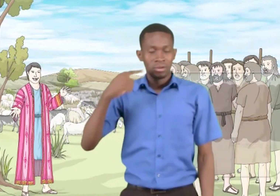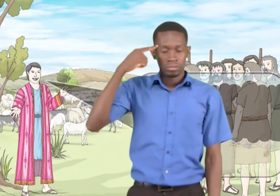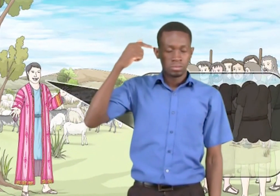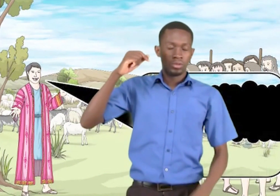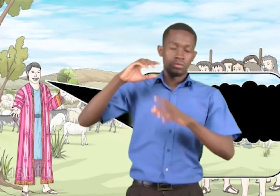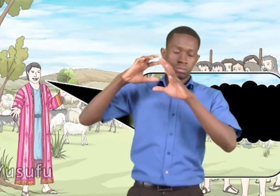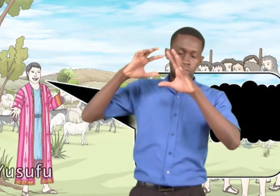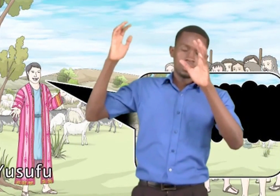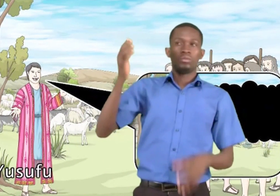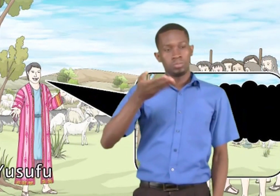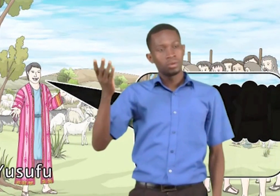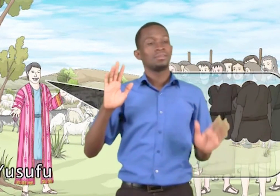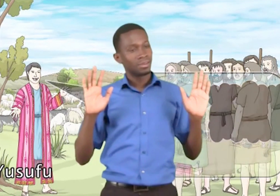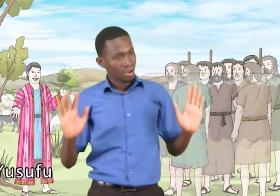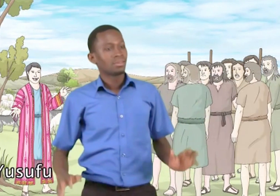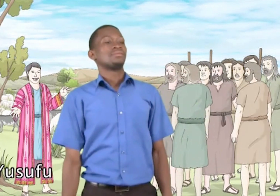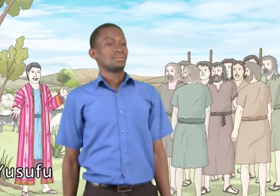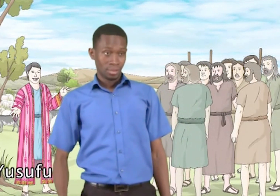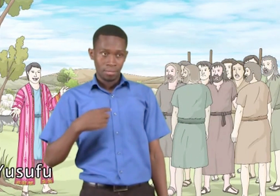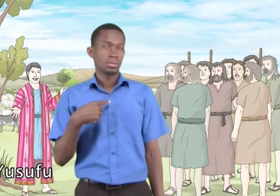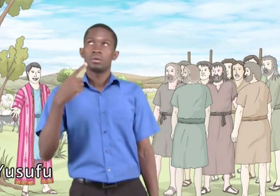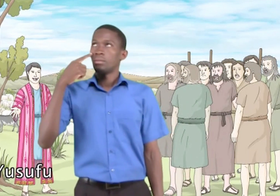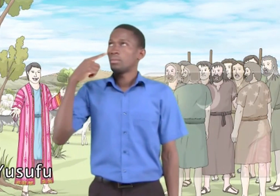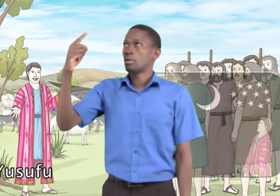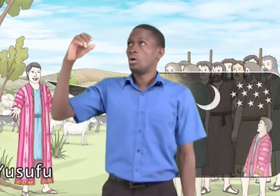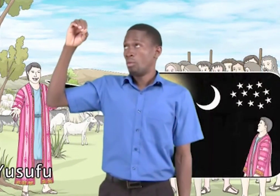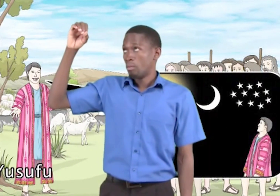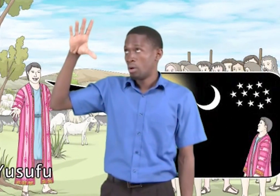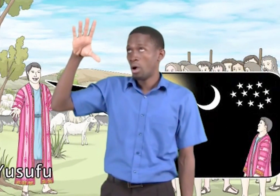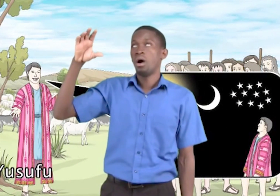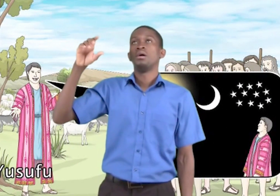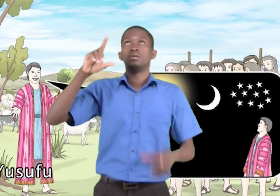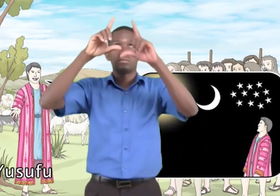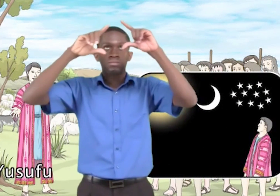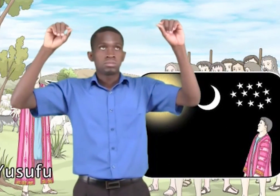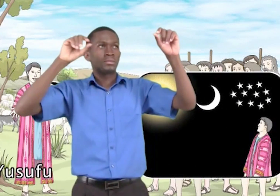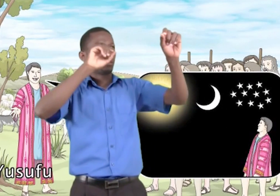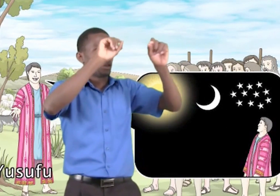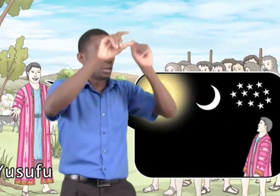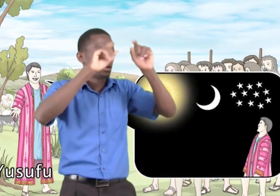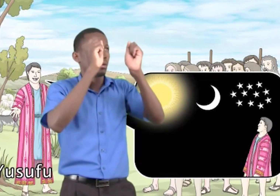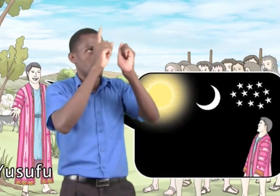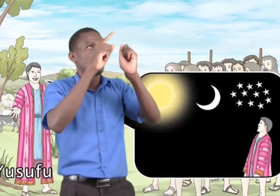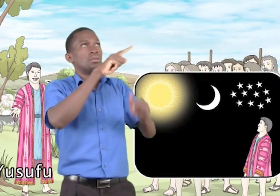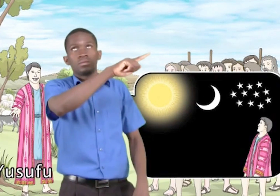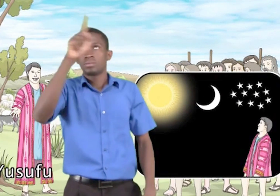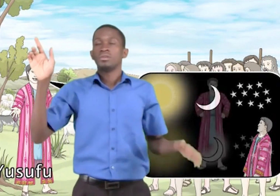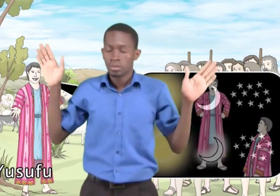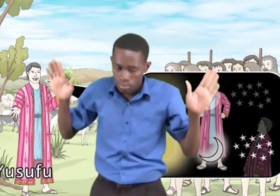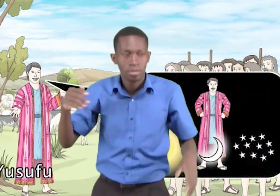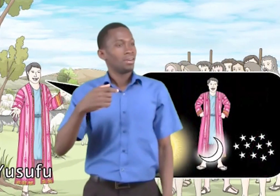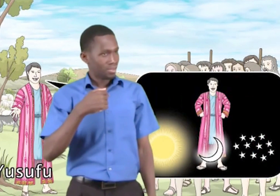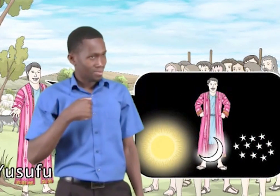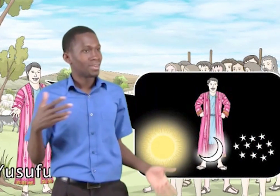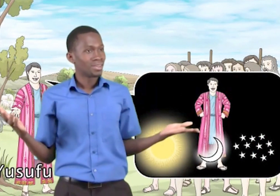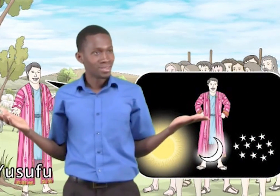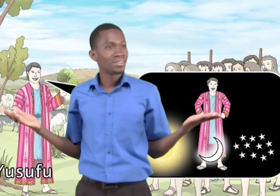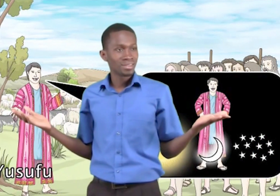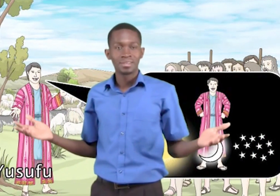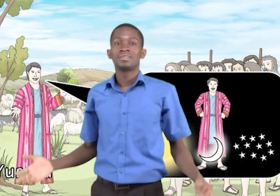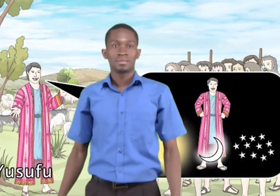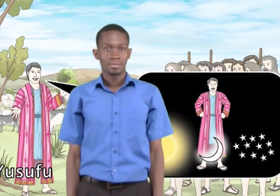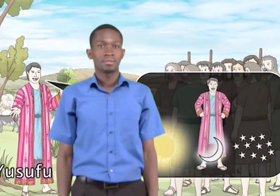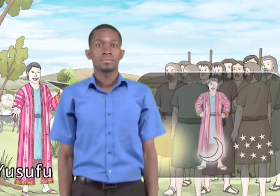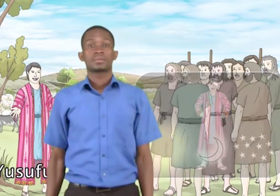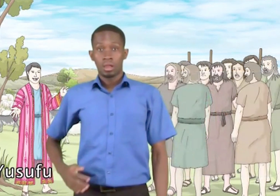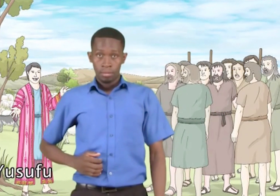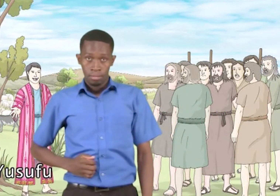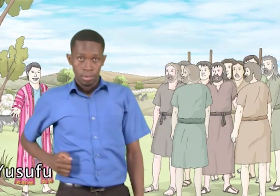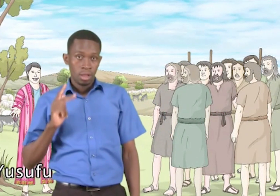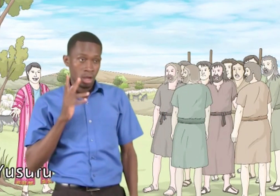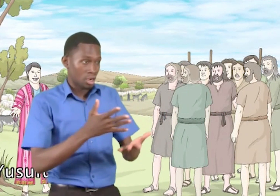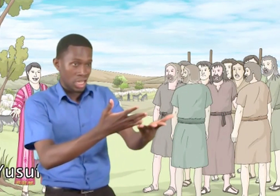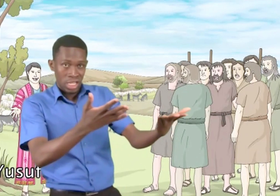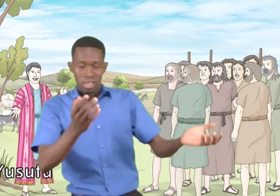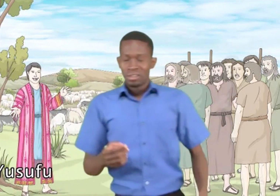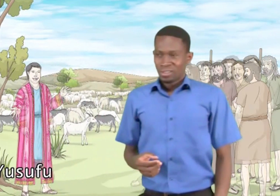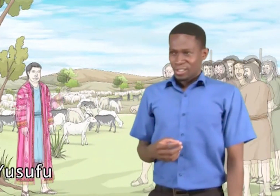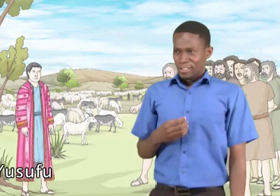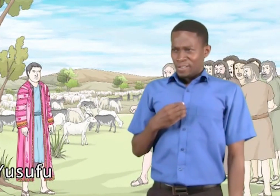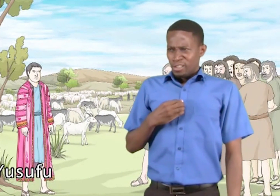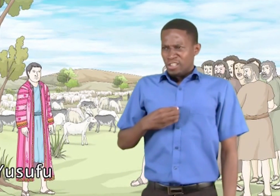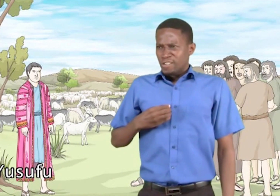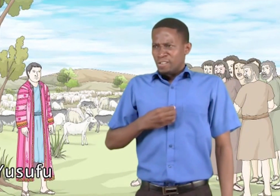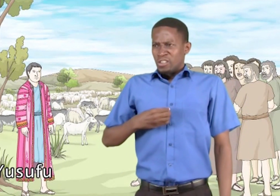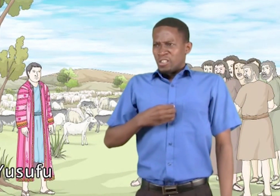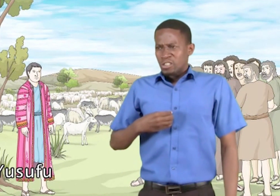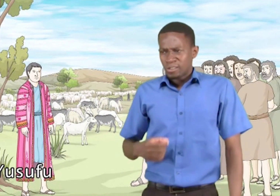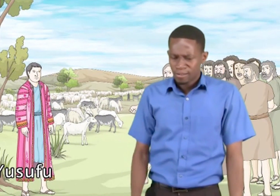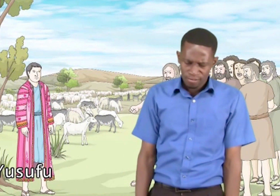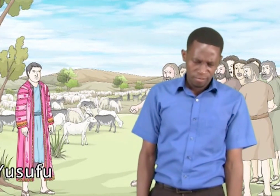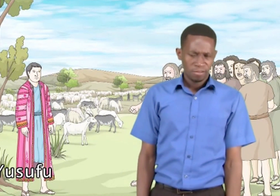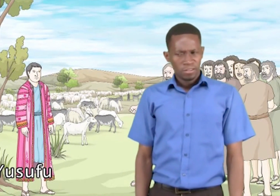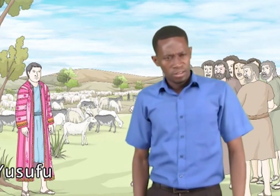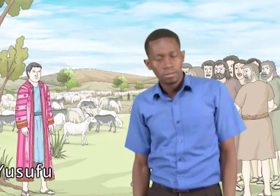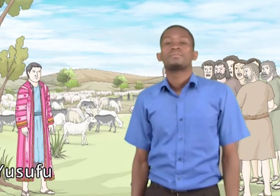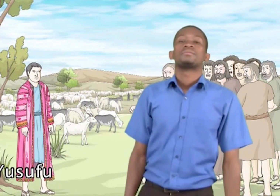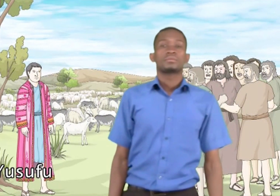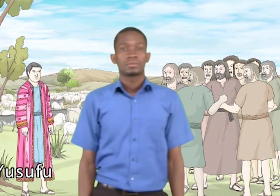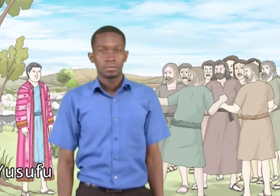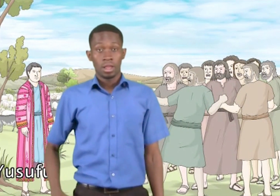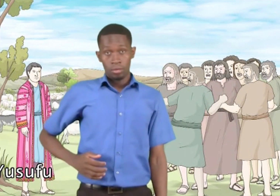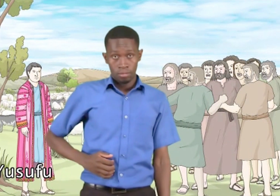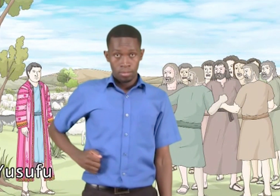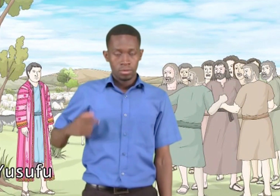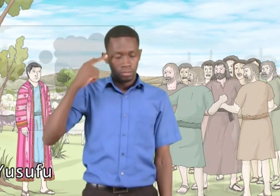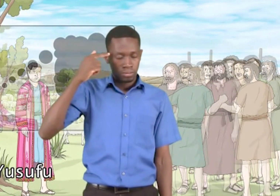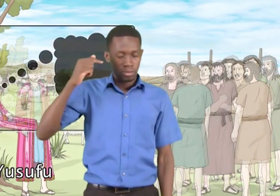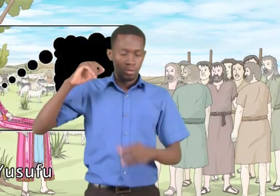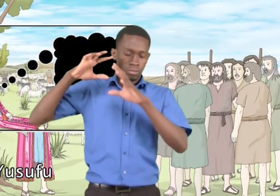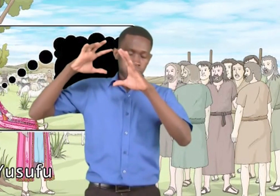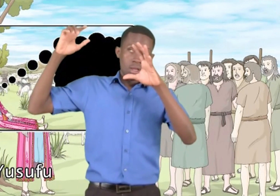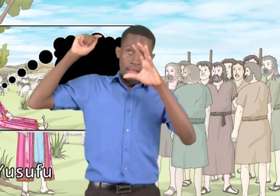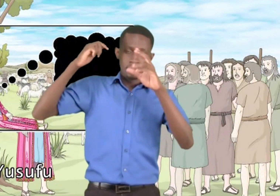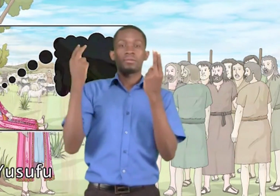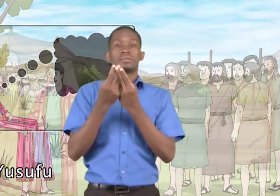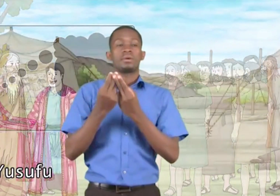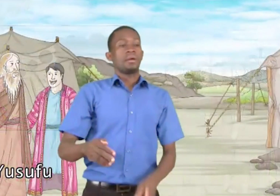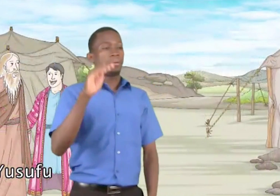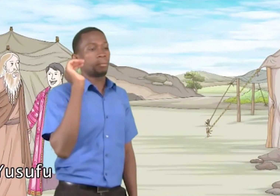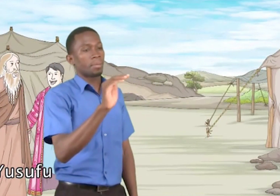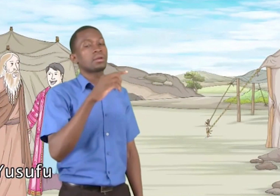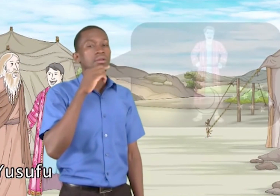“Look,” he said, “I had another dream, and this time the sun and moon and eleven stars were bowing down to me.”